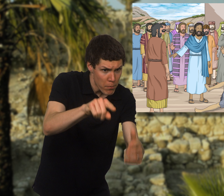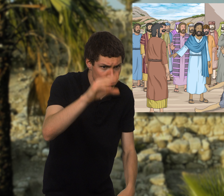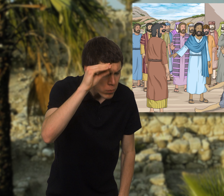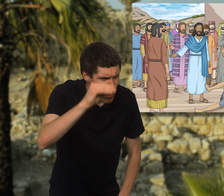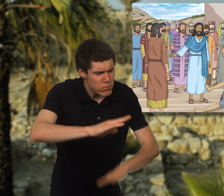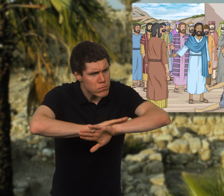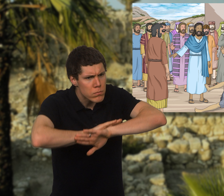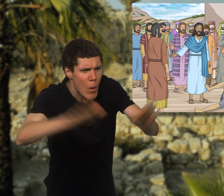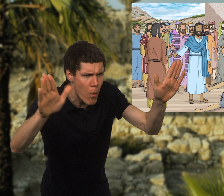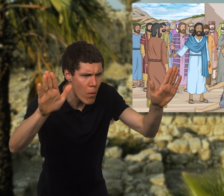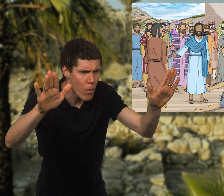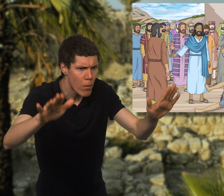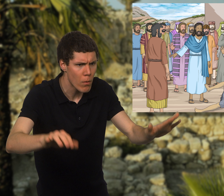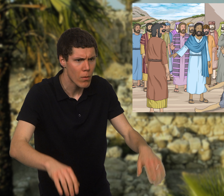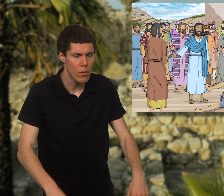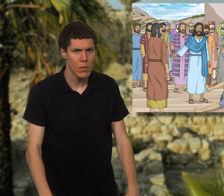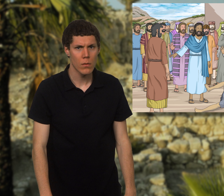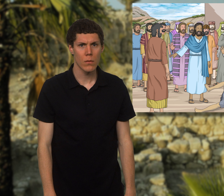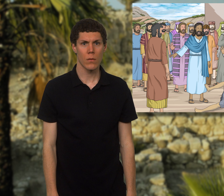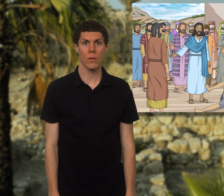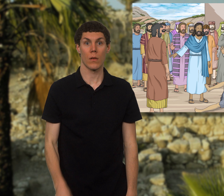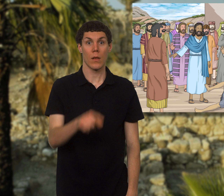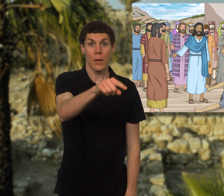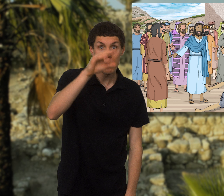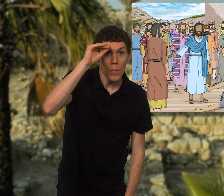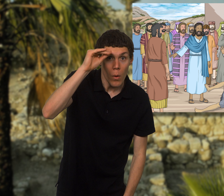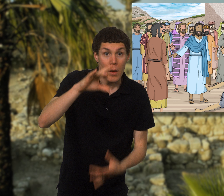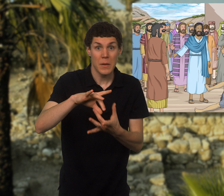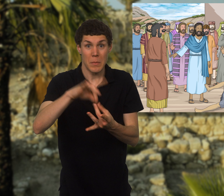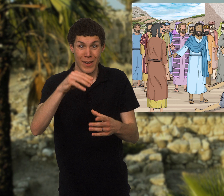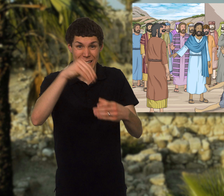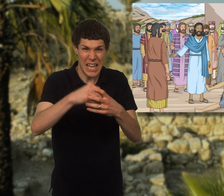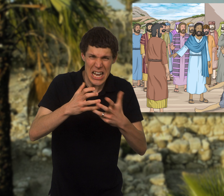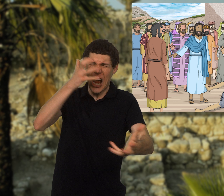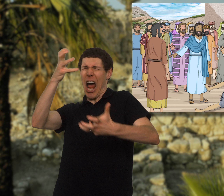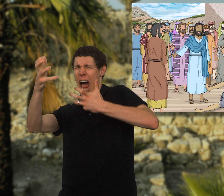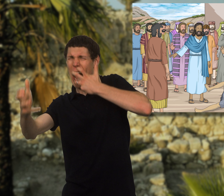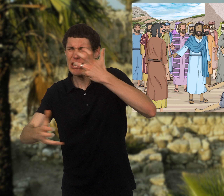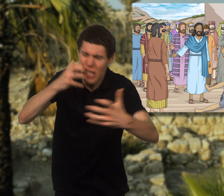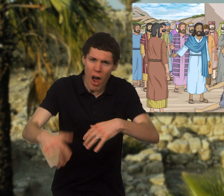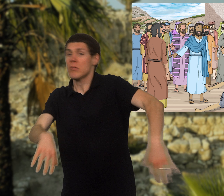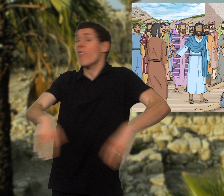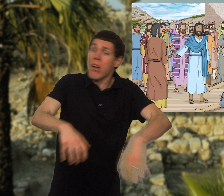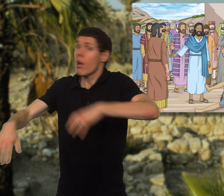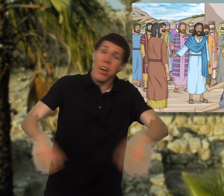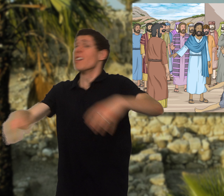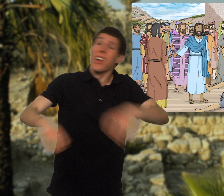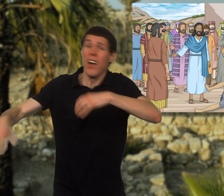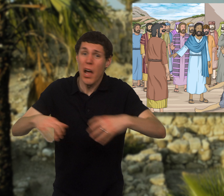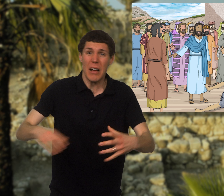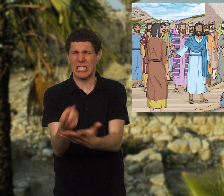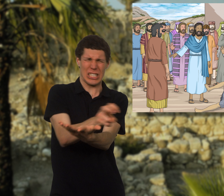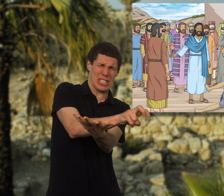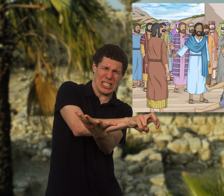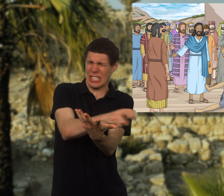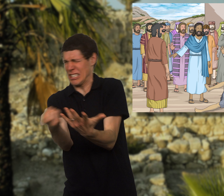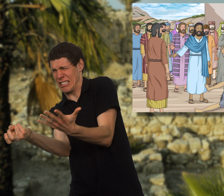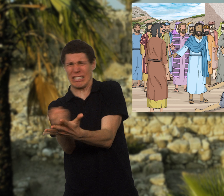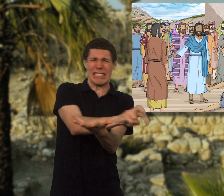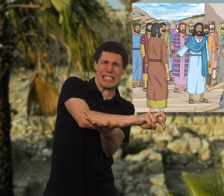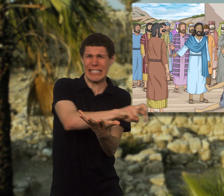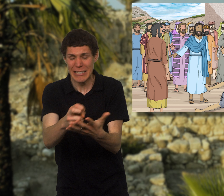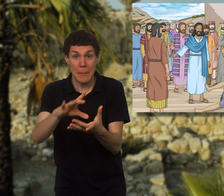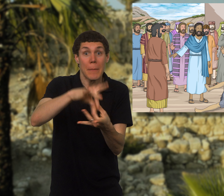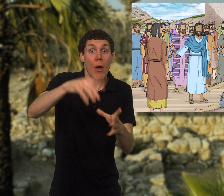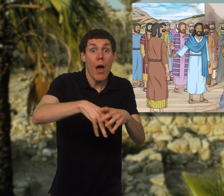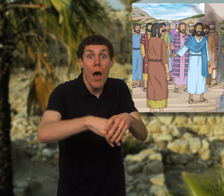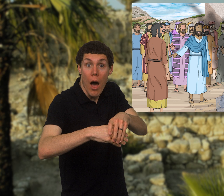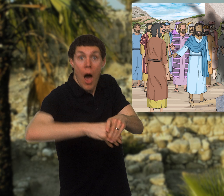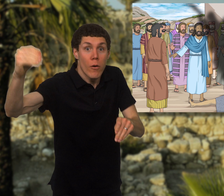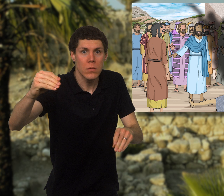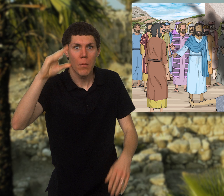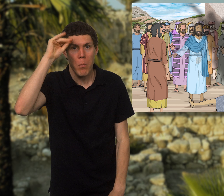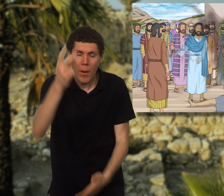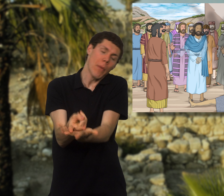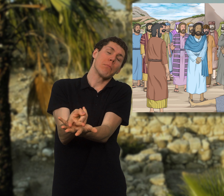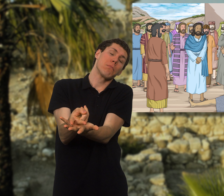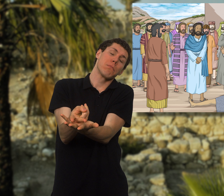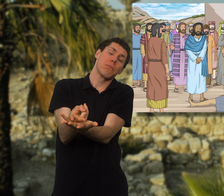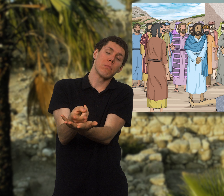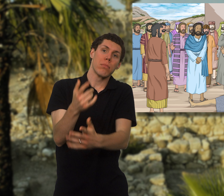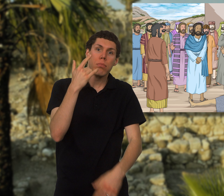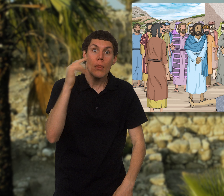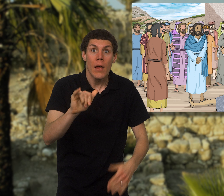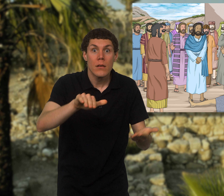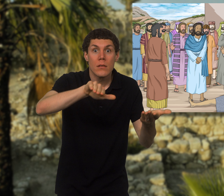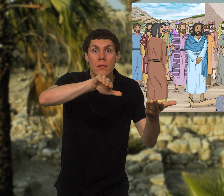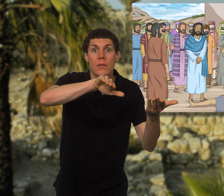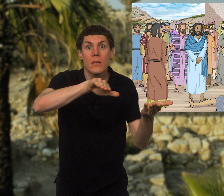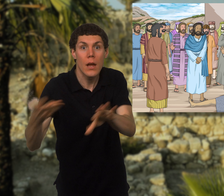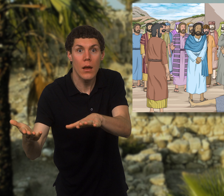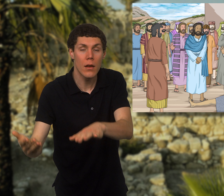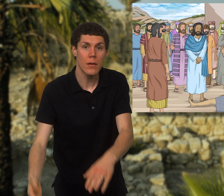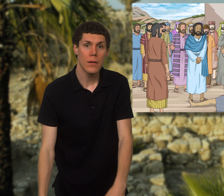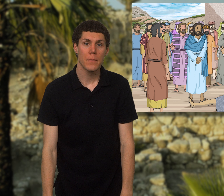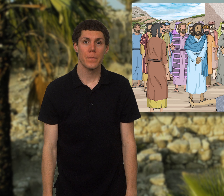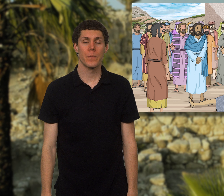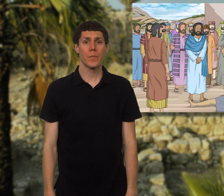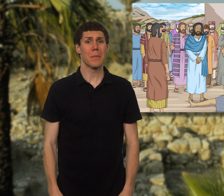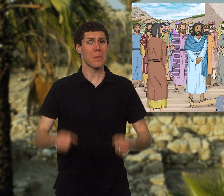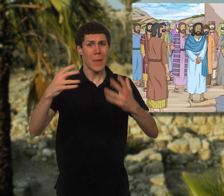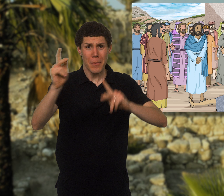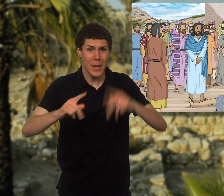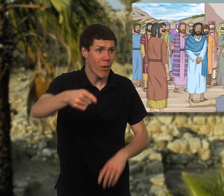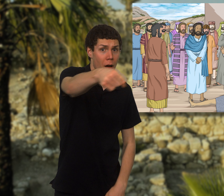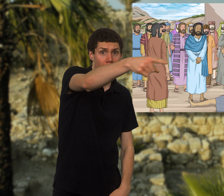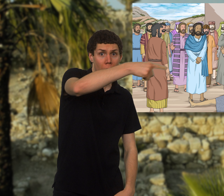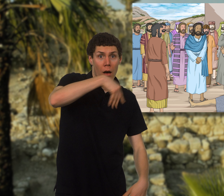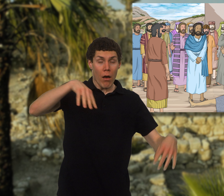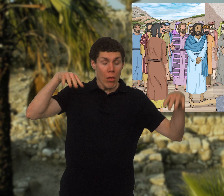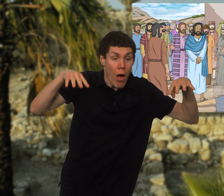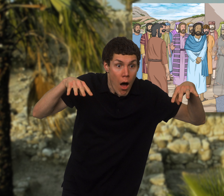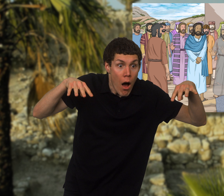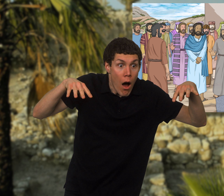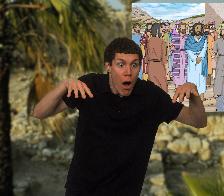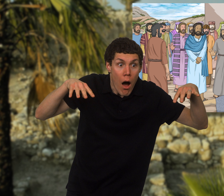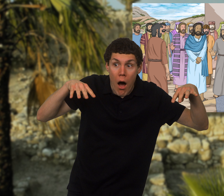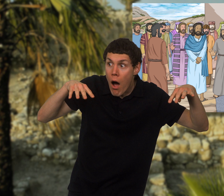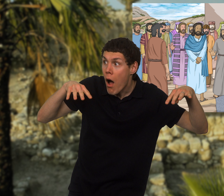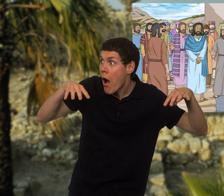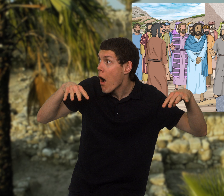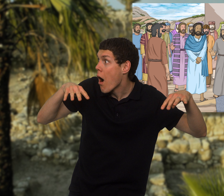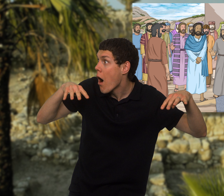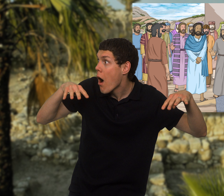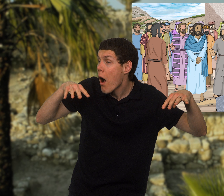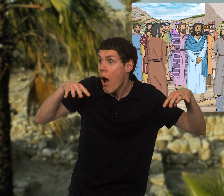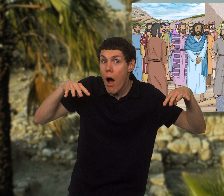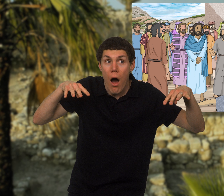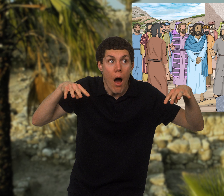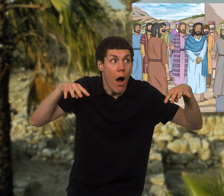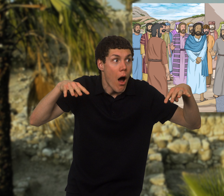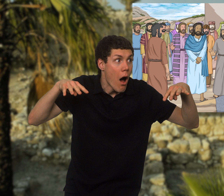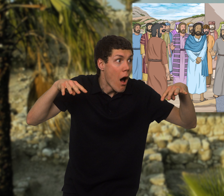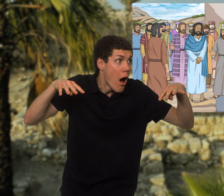After shrieking and convulsing him violently, the spirit came out.